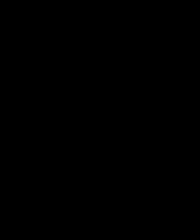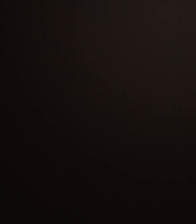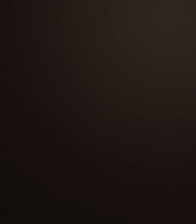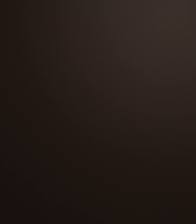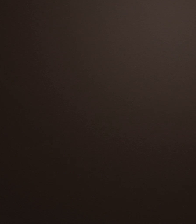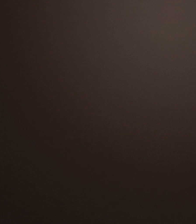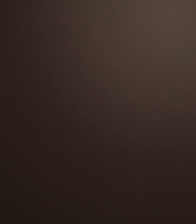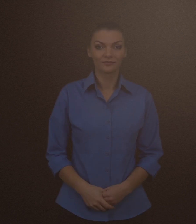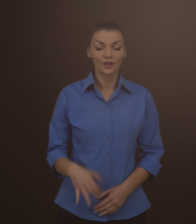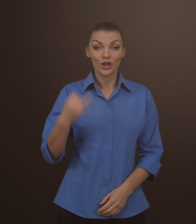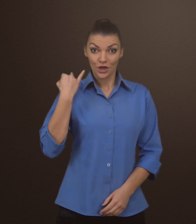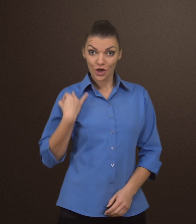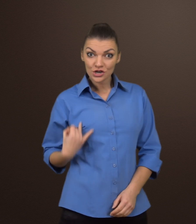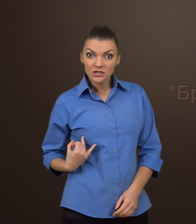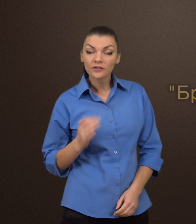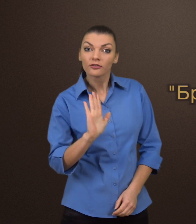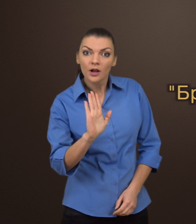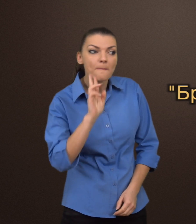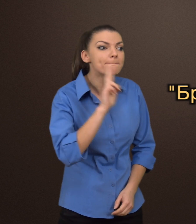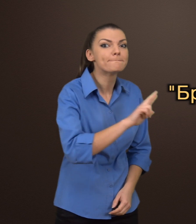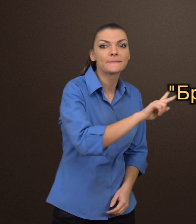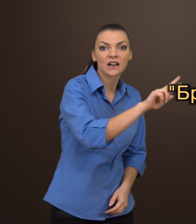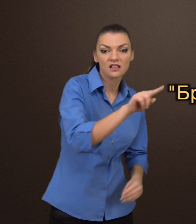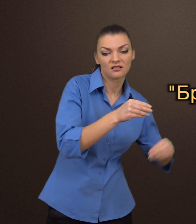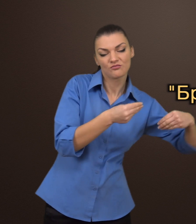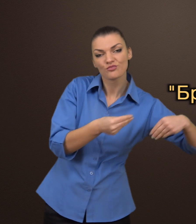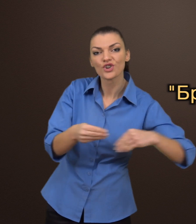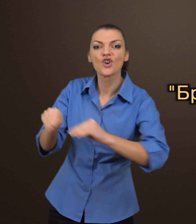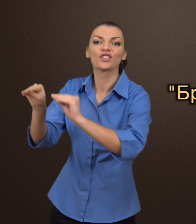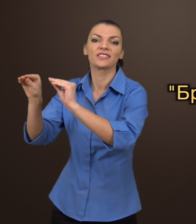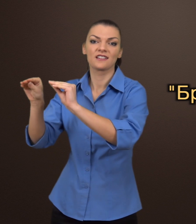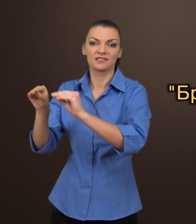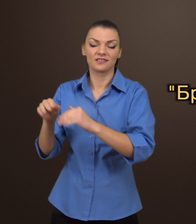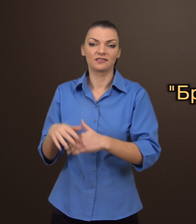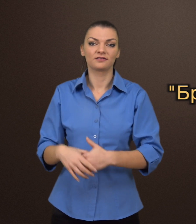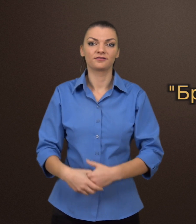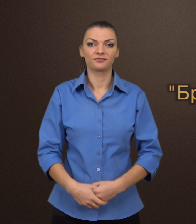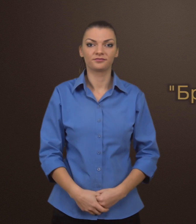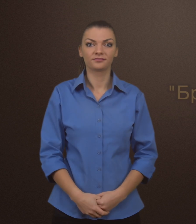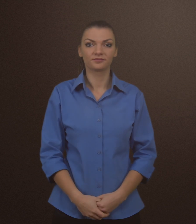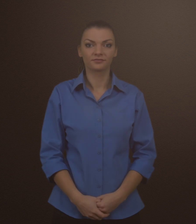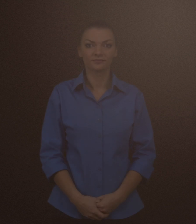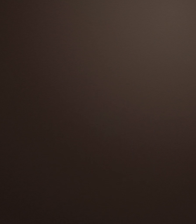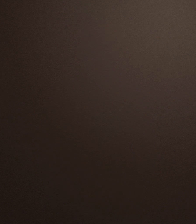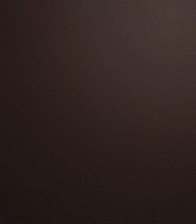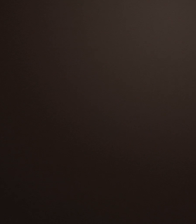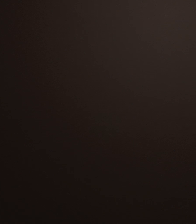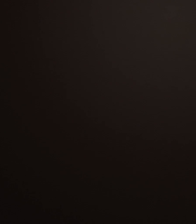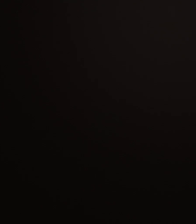Joseph's brothers betray him